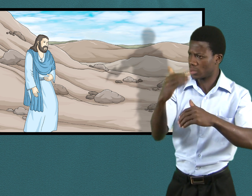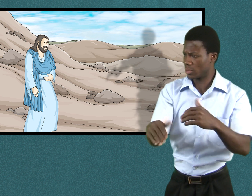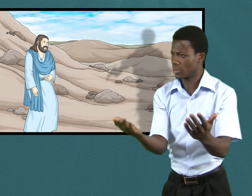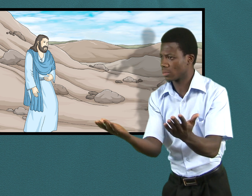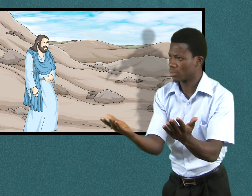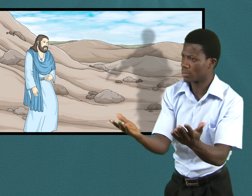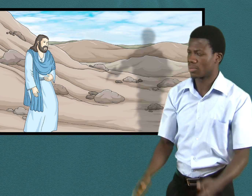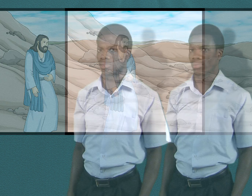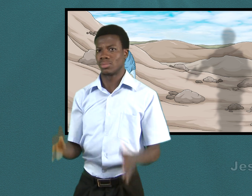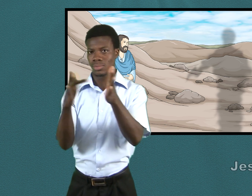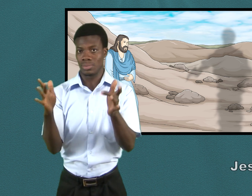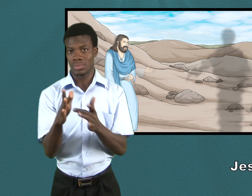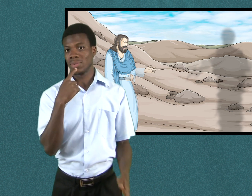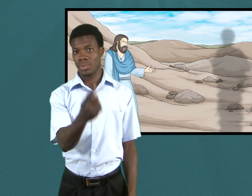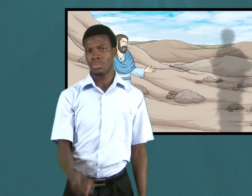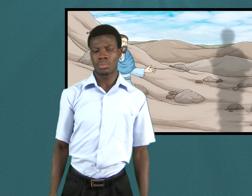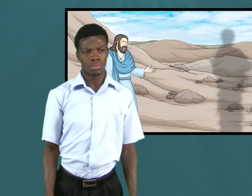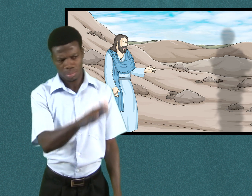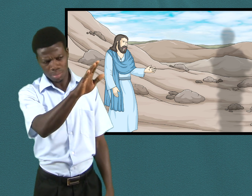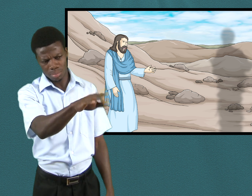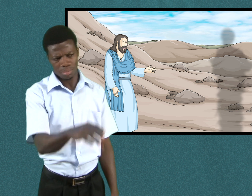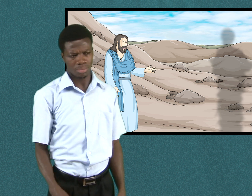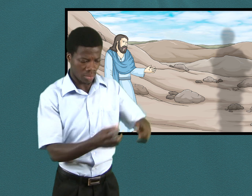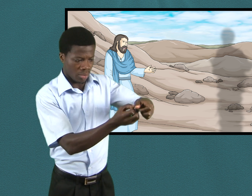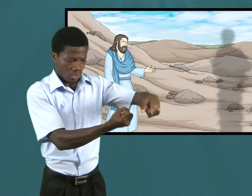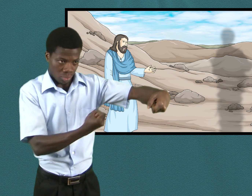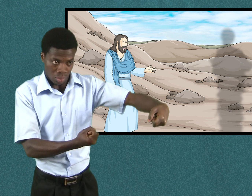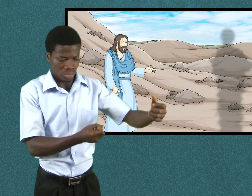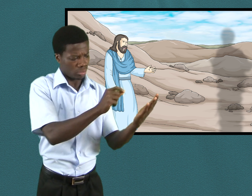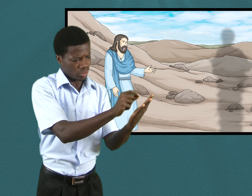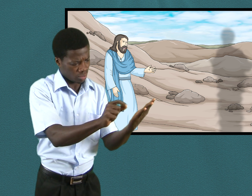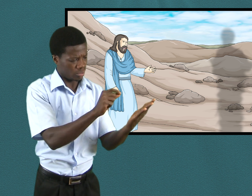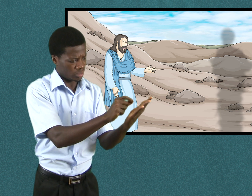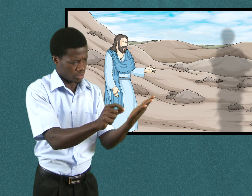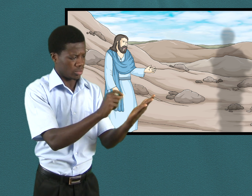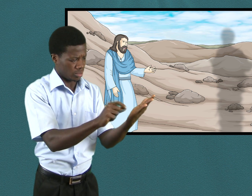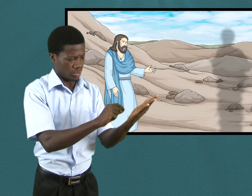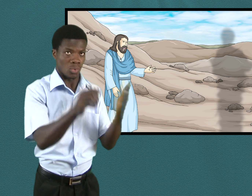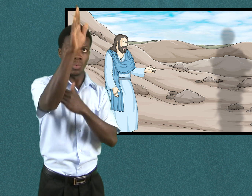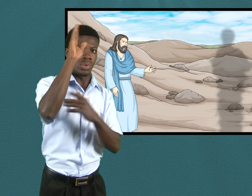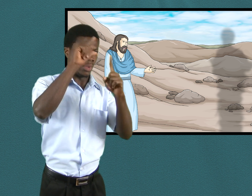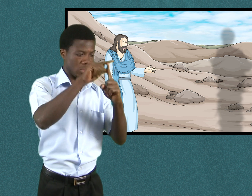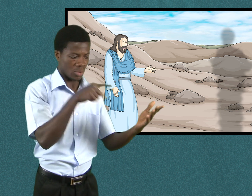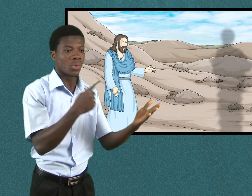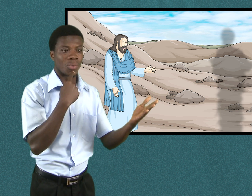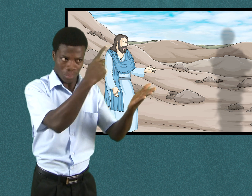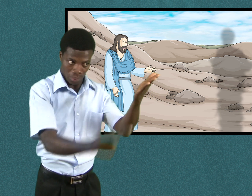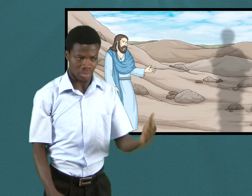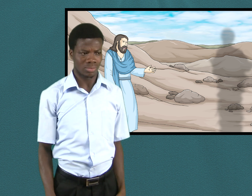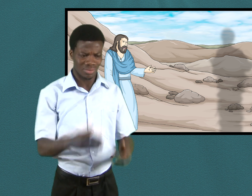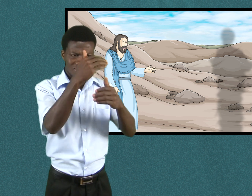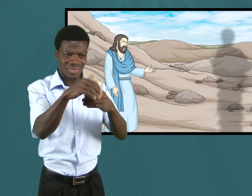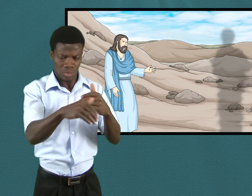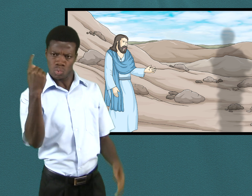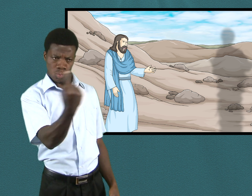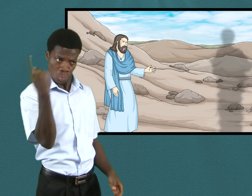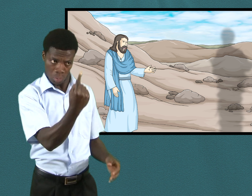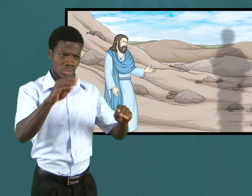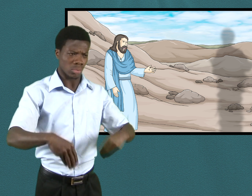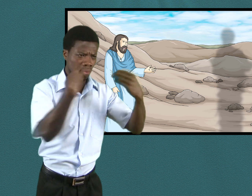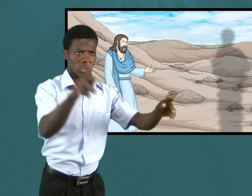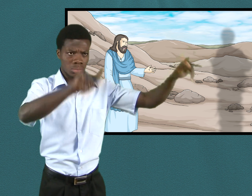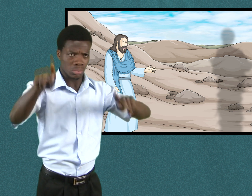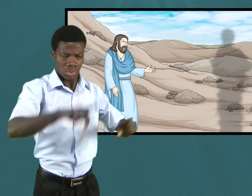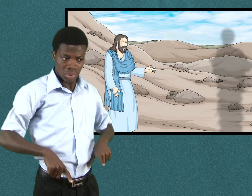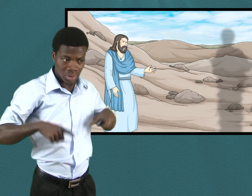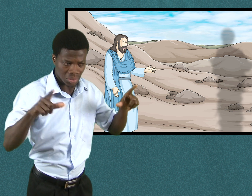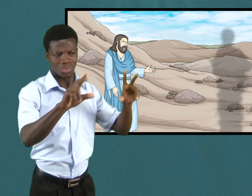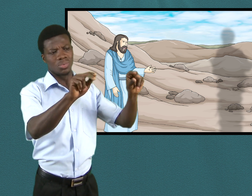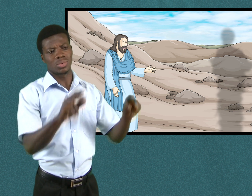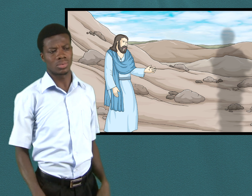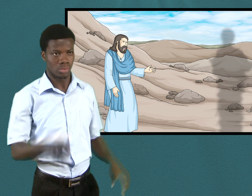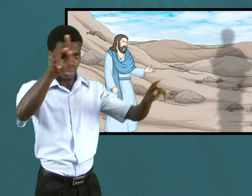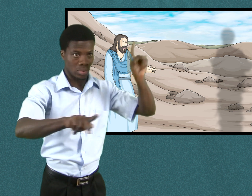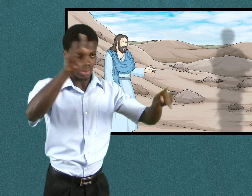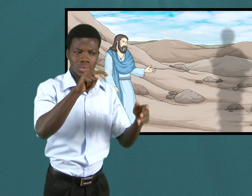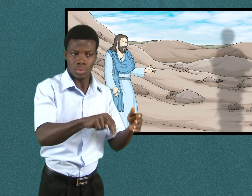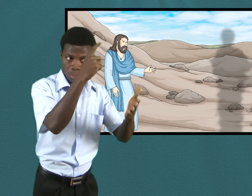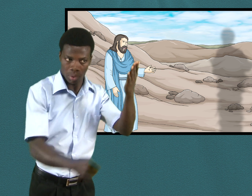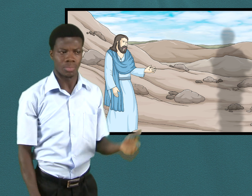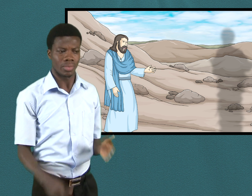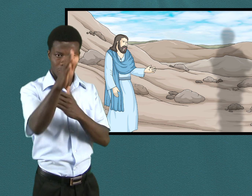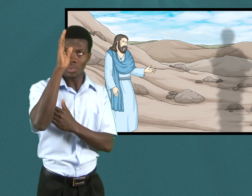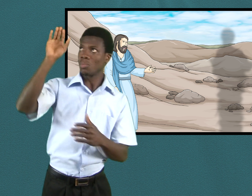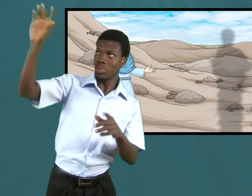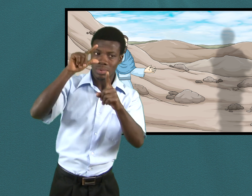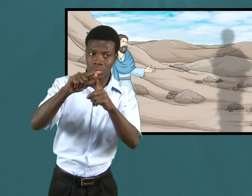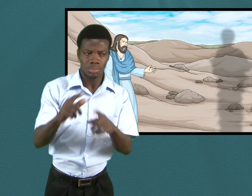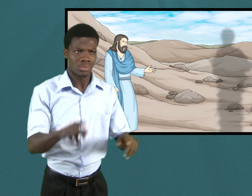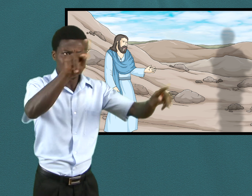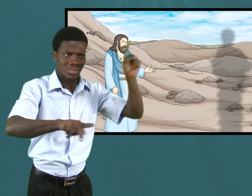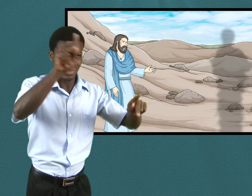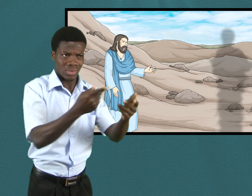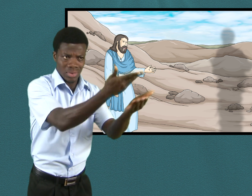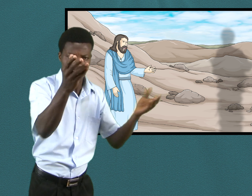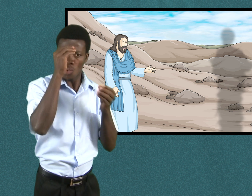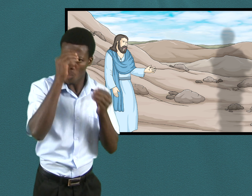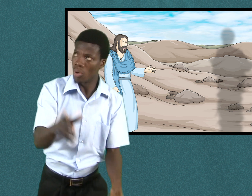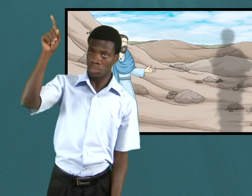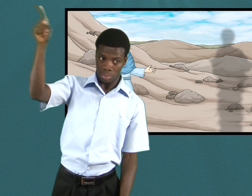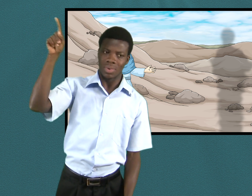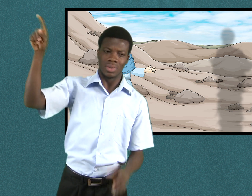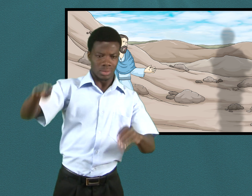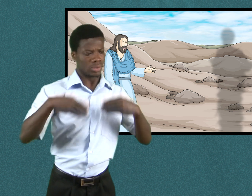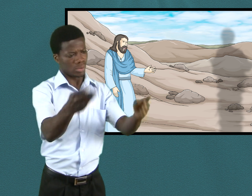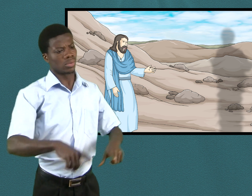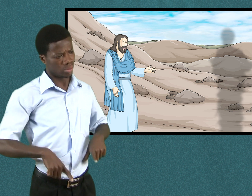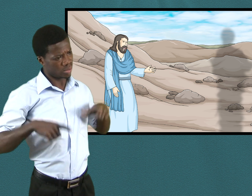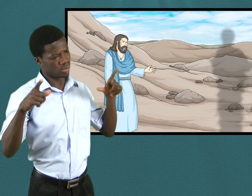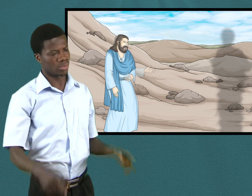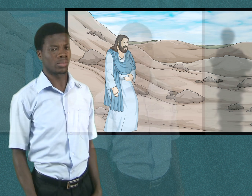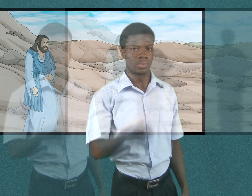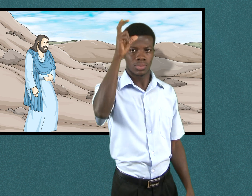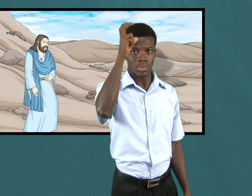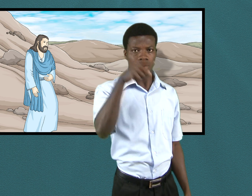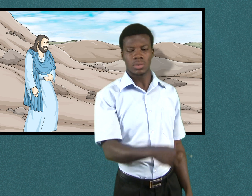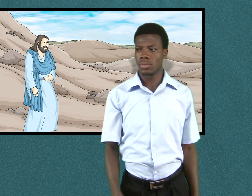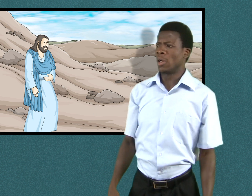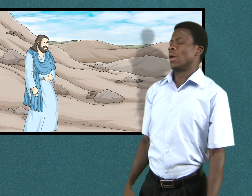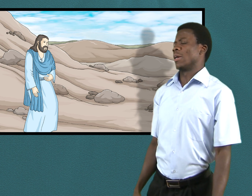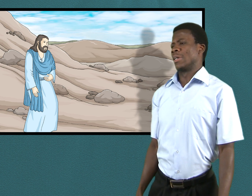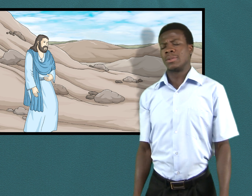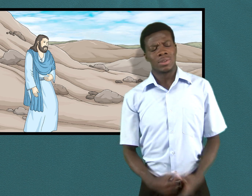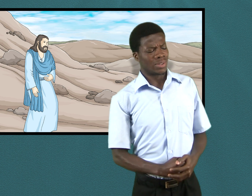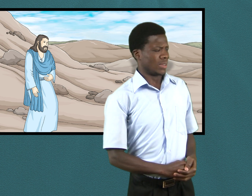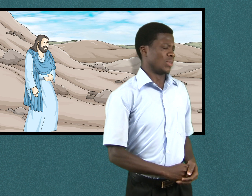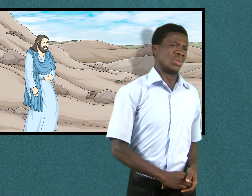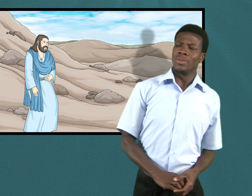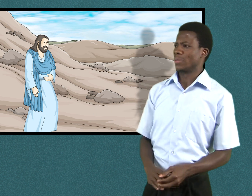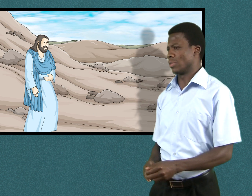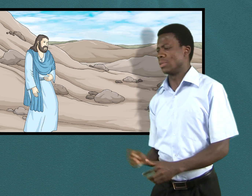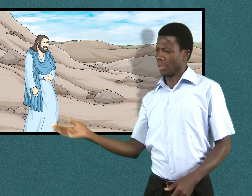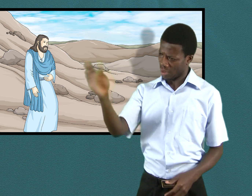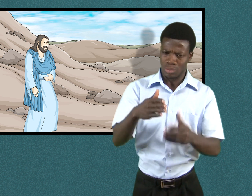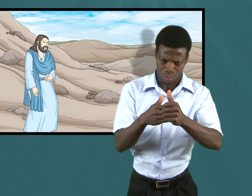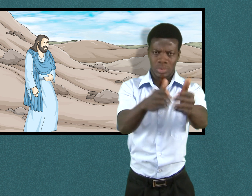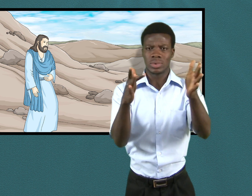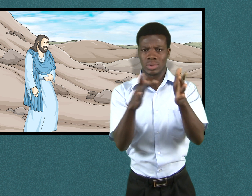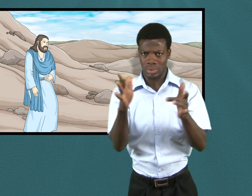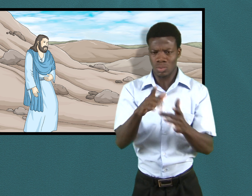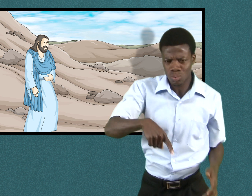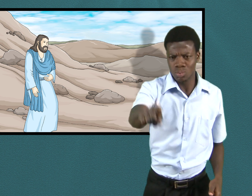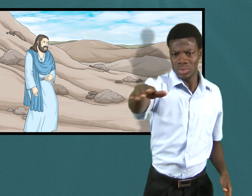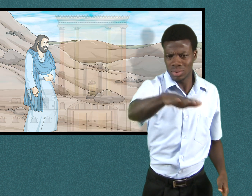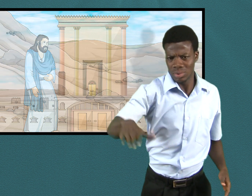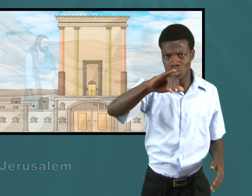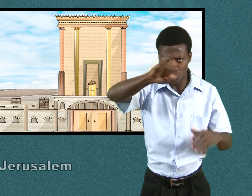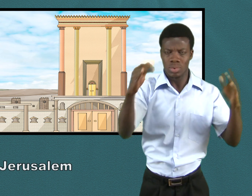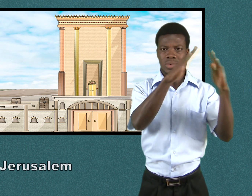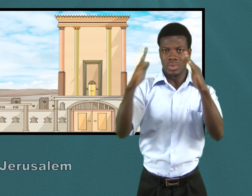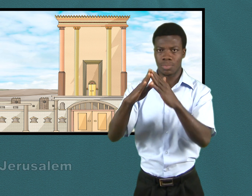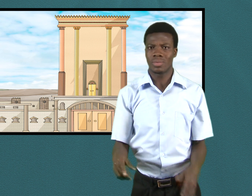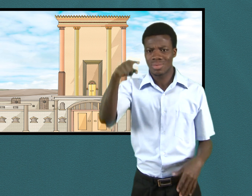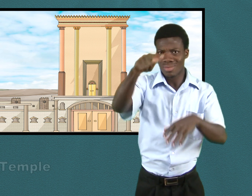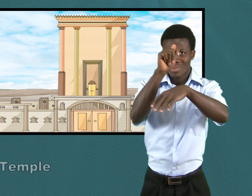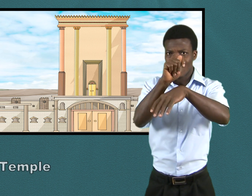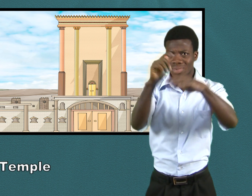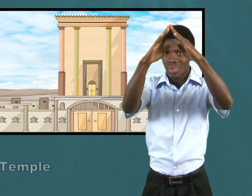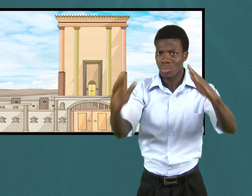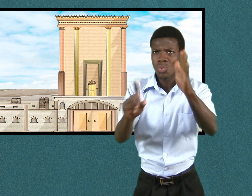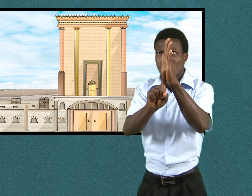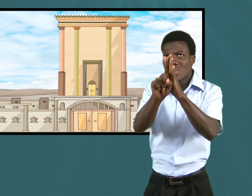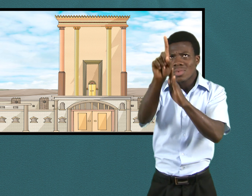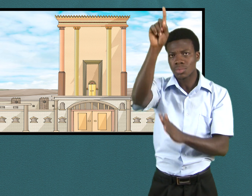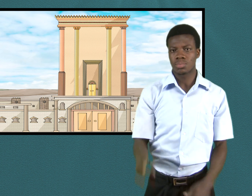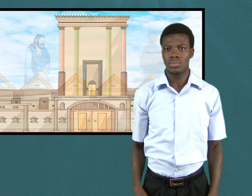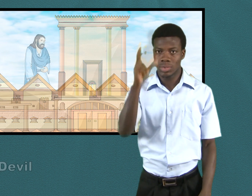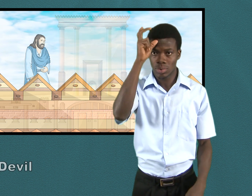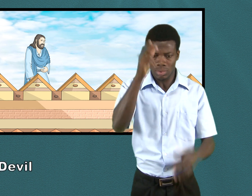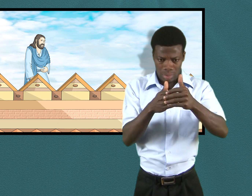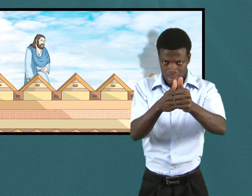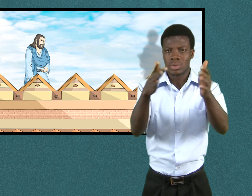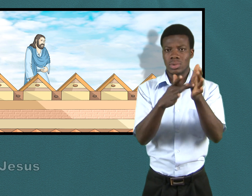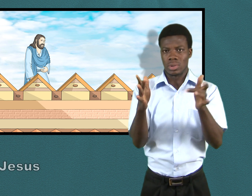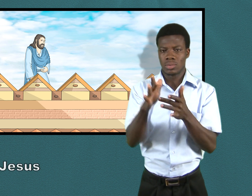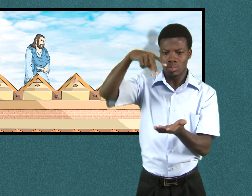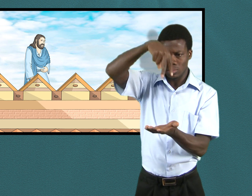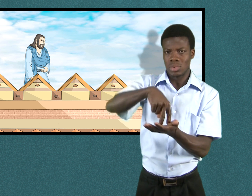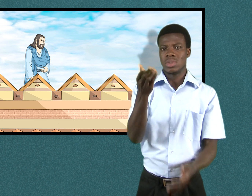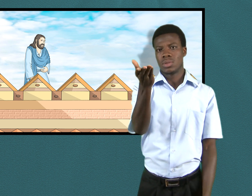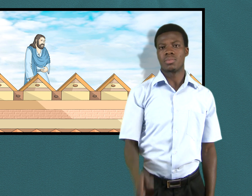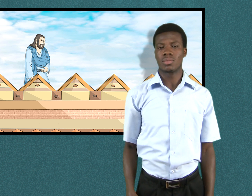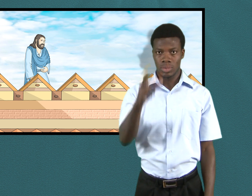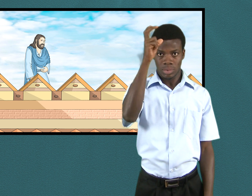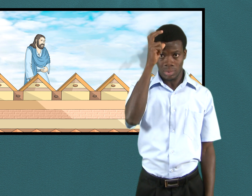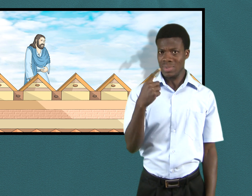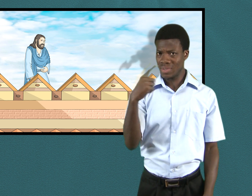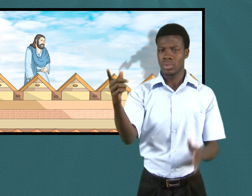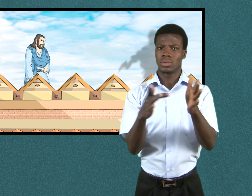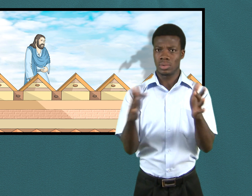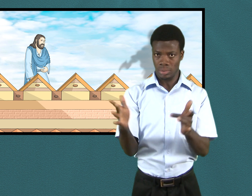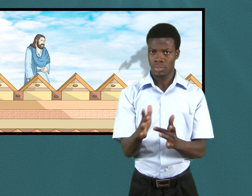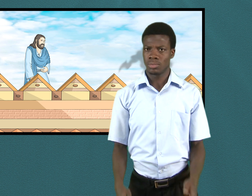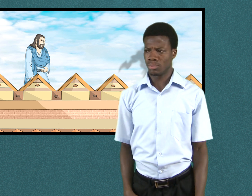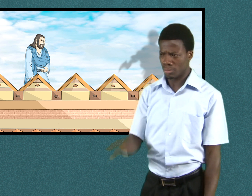But Jesus answered, “It is written: ‘Man shall not live on bread alone, but on every word that comes from the mouth of God.’” Then the devil took Him to the holy city and set Him on the pinnacle of the temple.